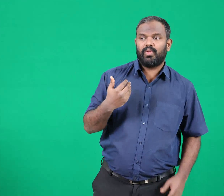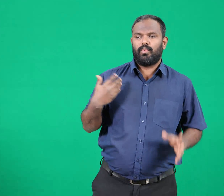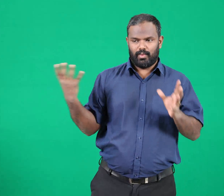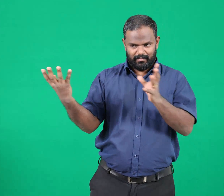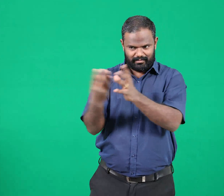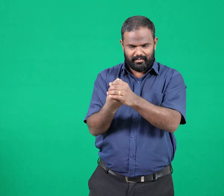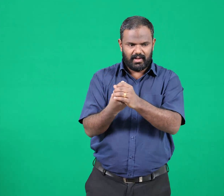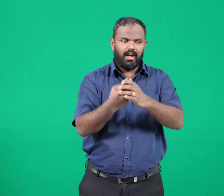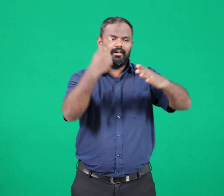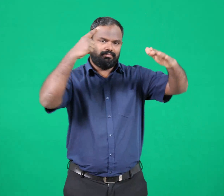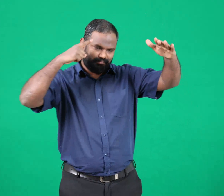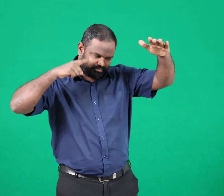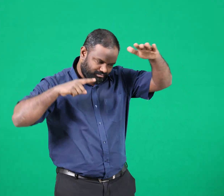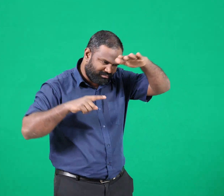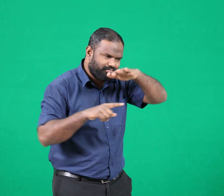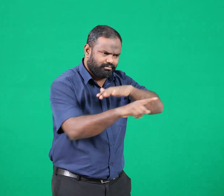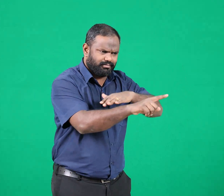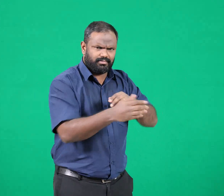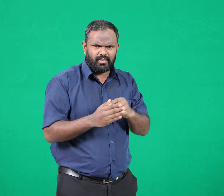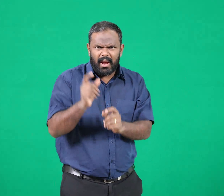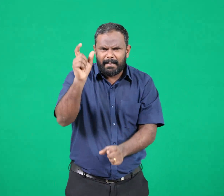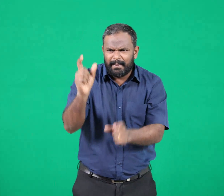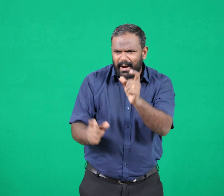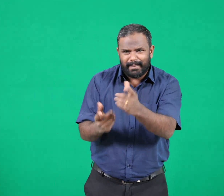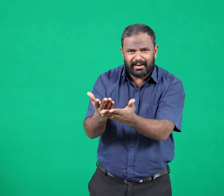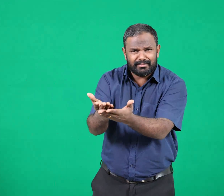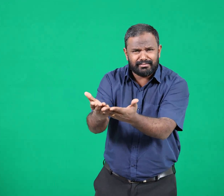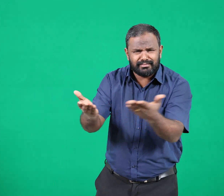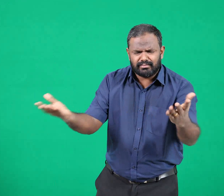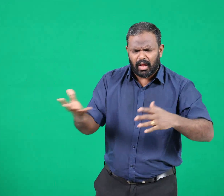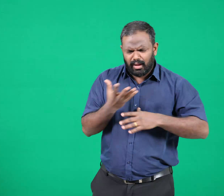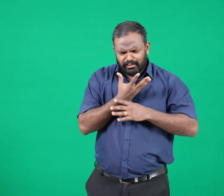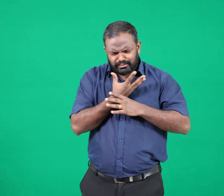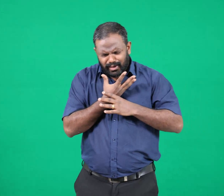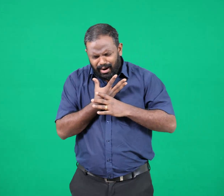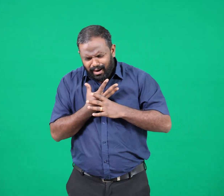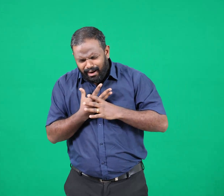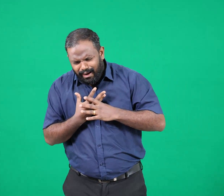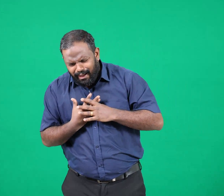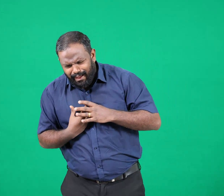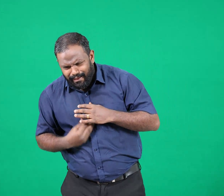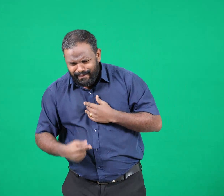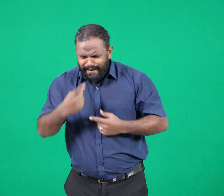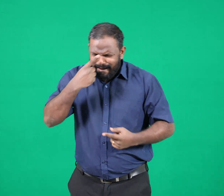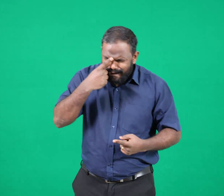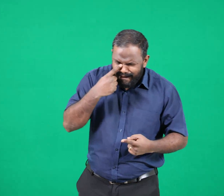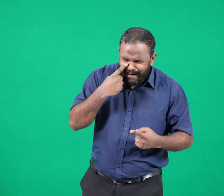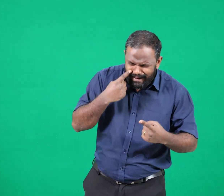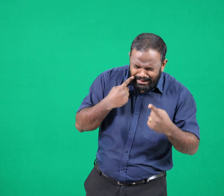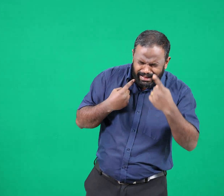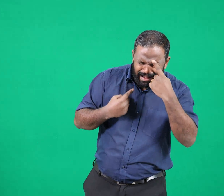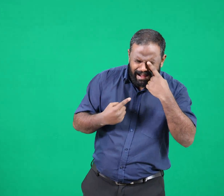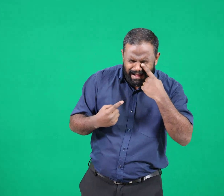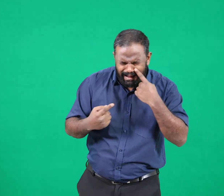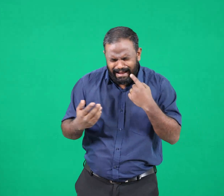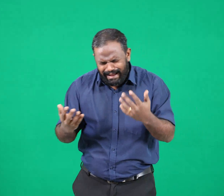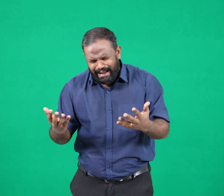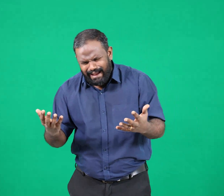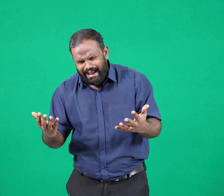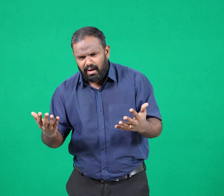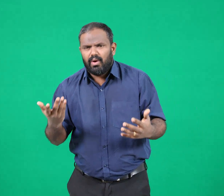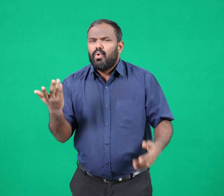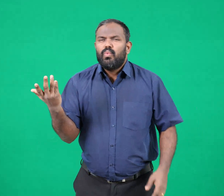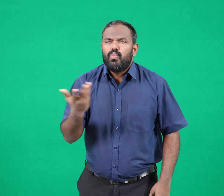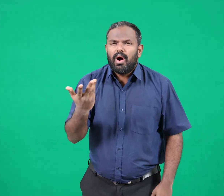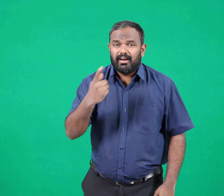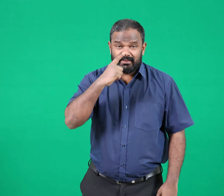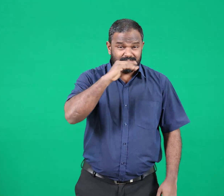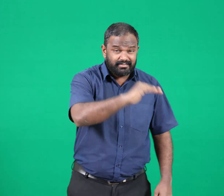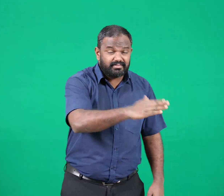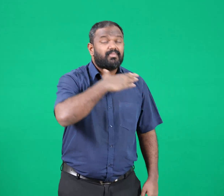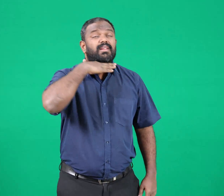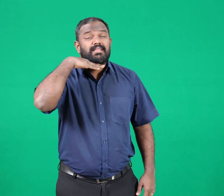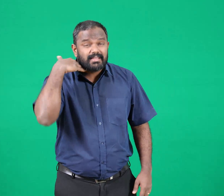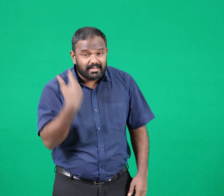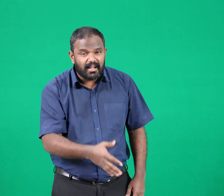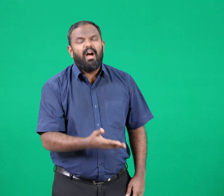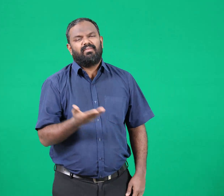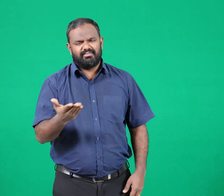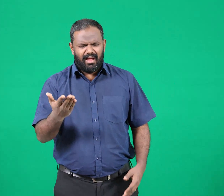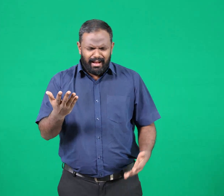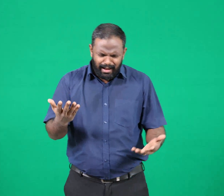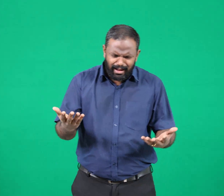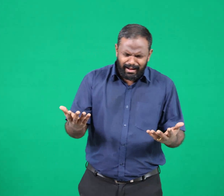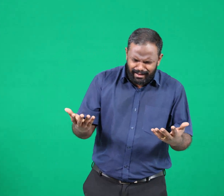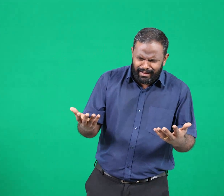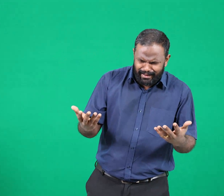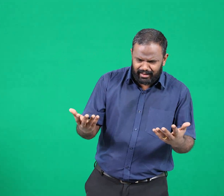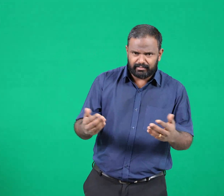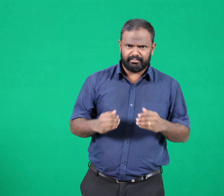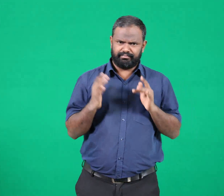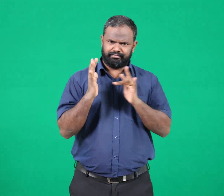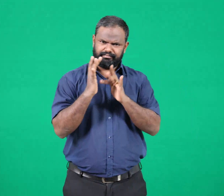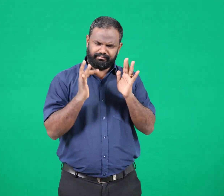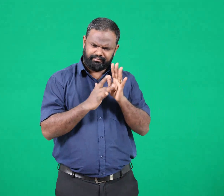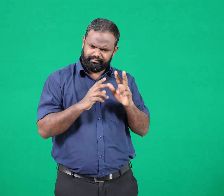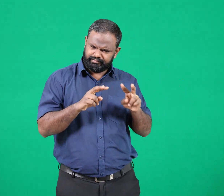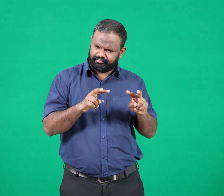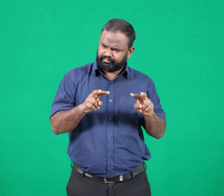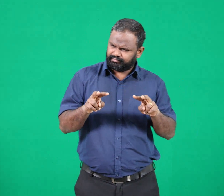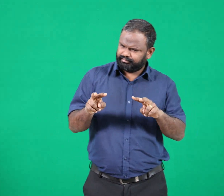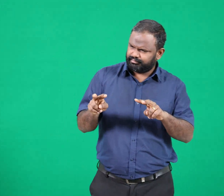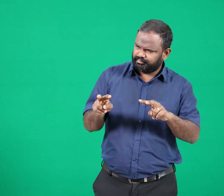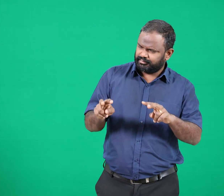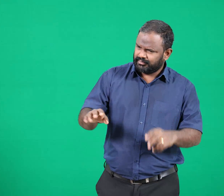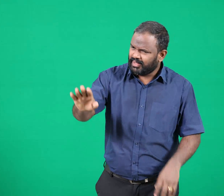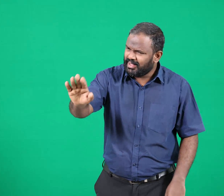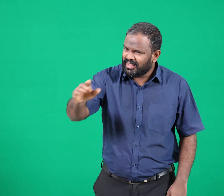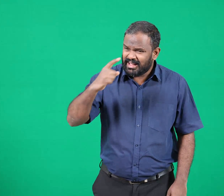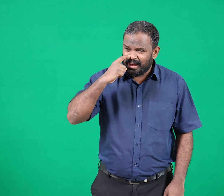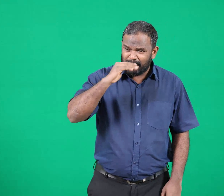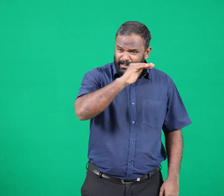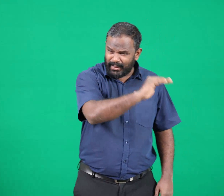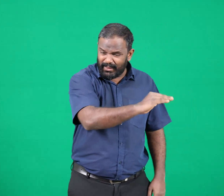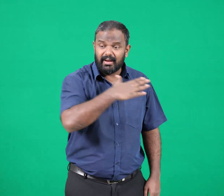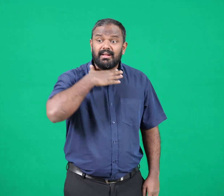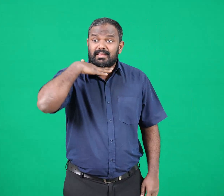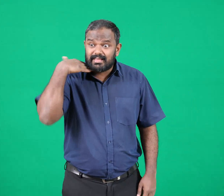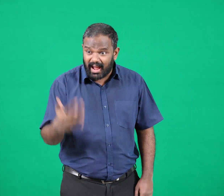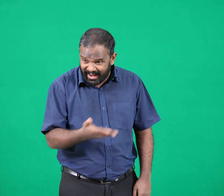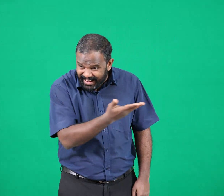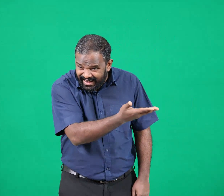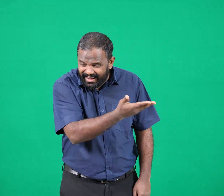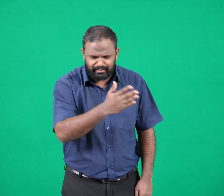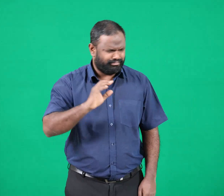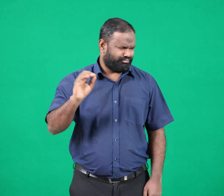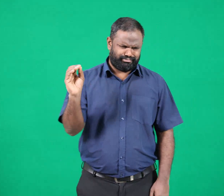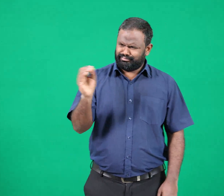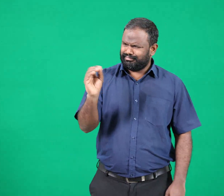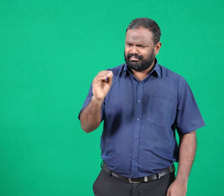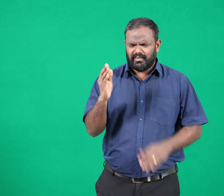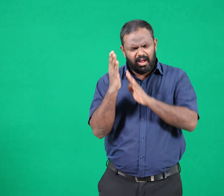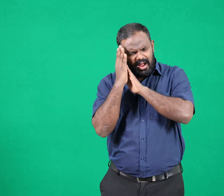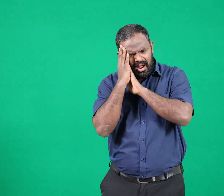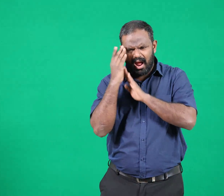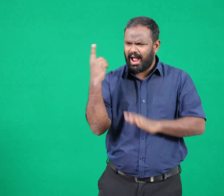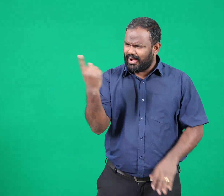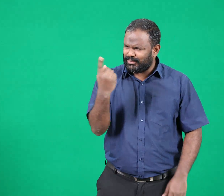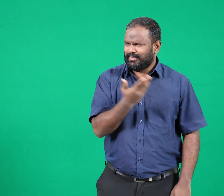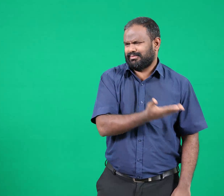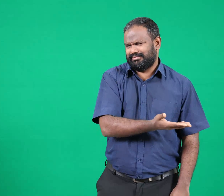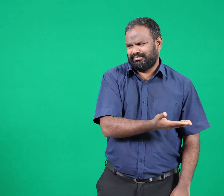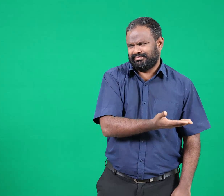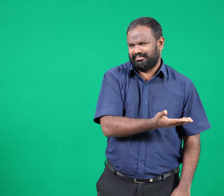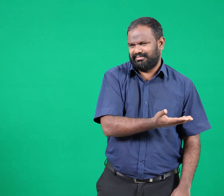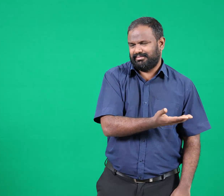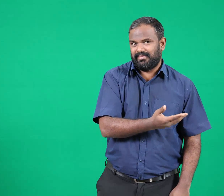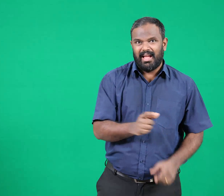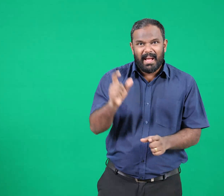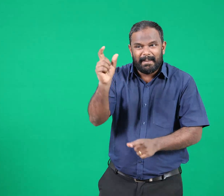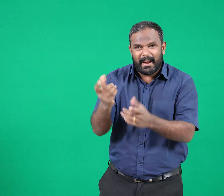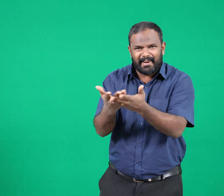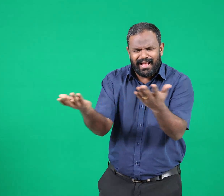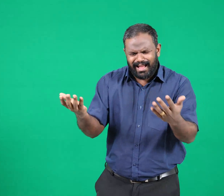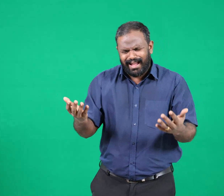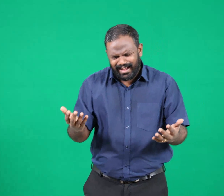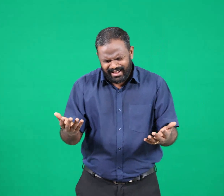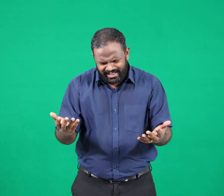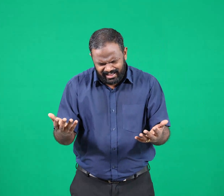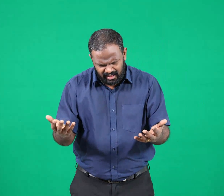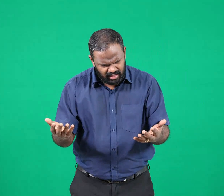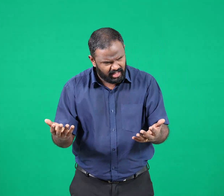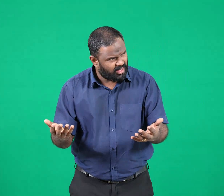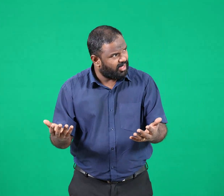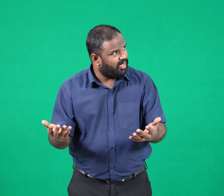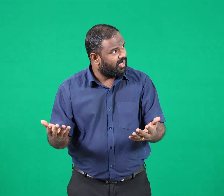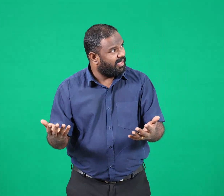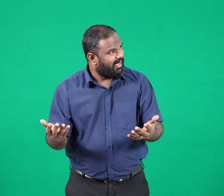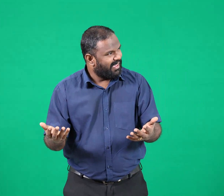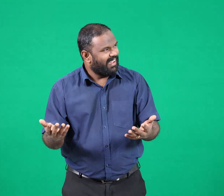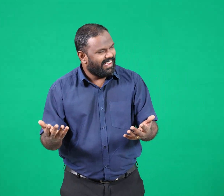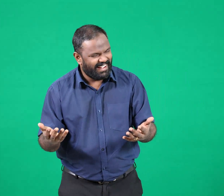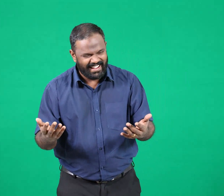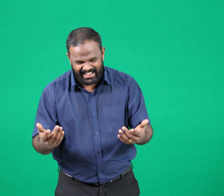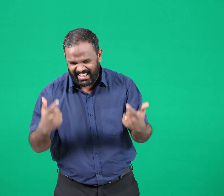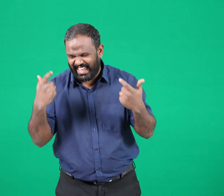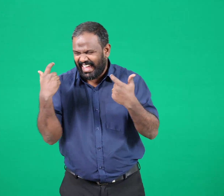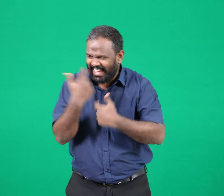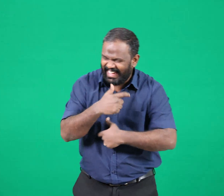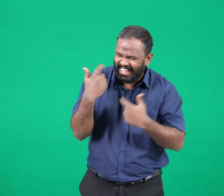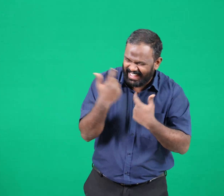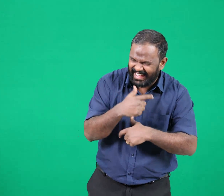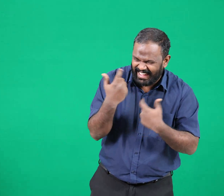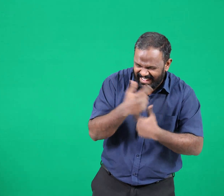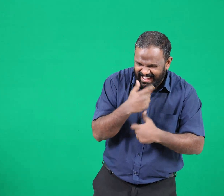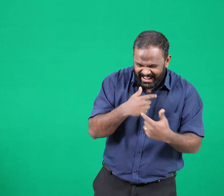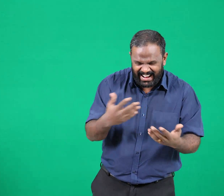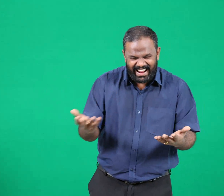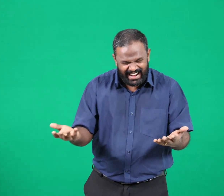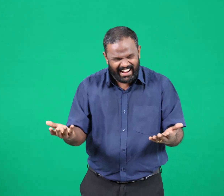Meanwhile, everyone was weeping and mourning for her. But Jesus said, "Stop weeping; she is not dead but asleep."